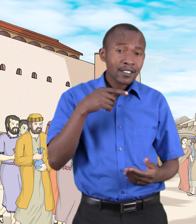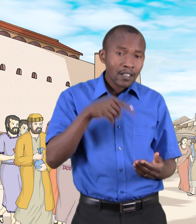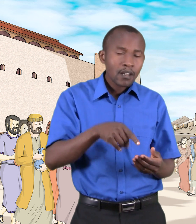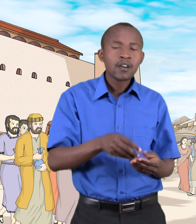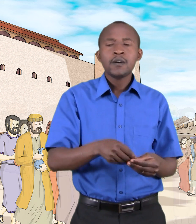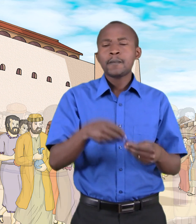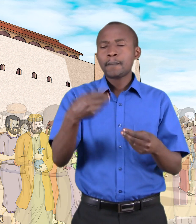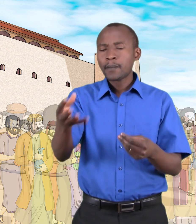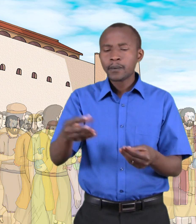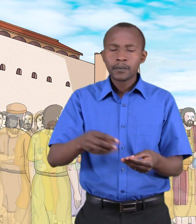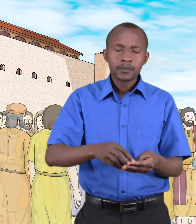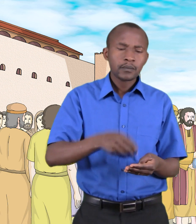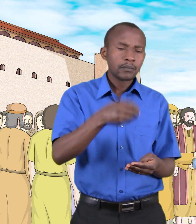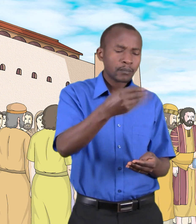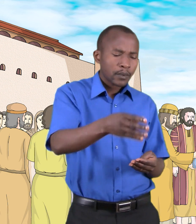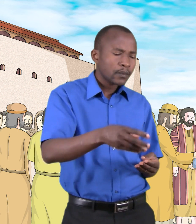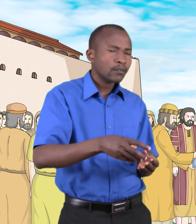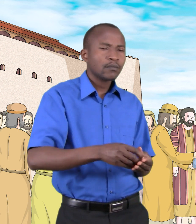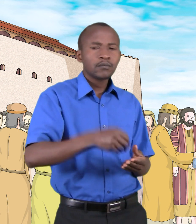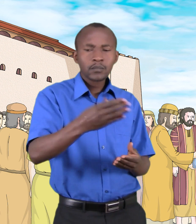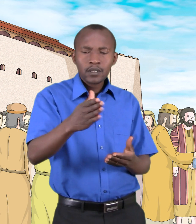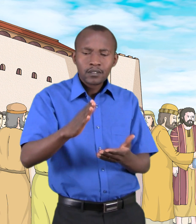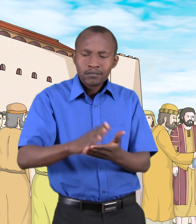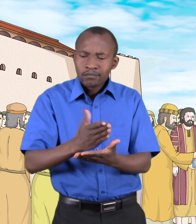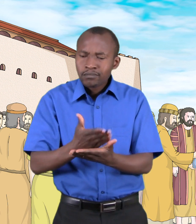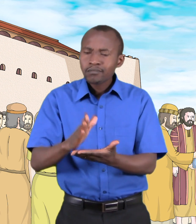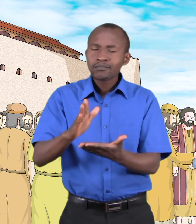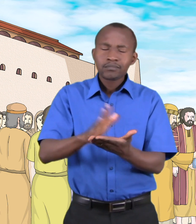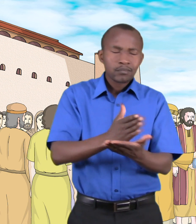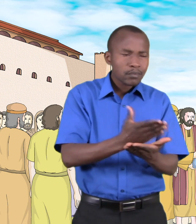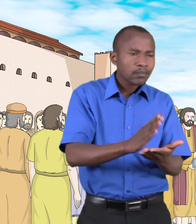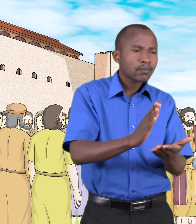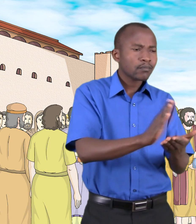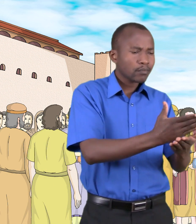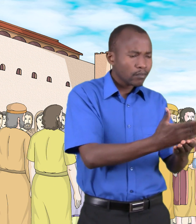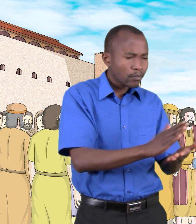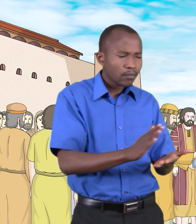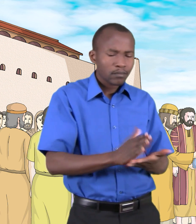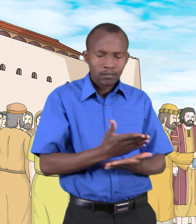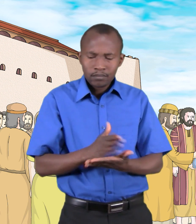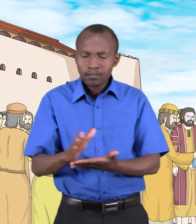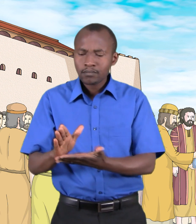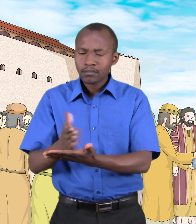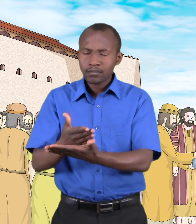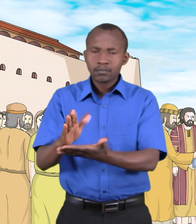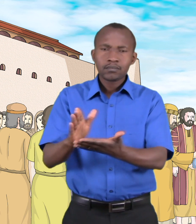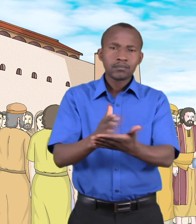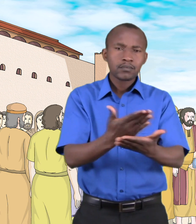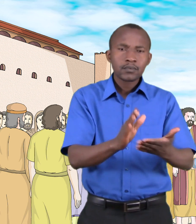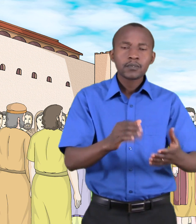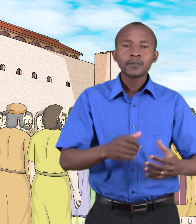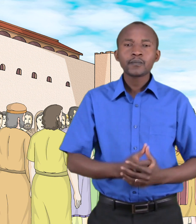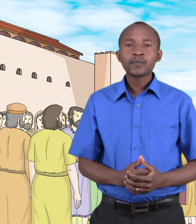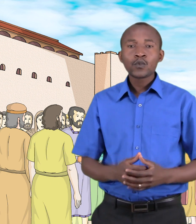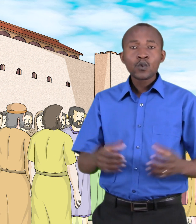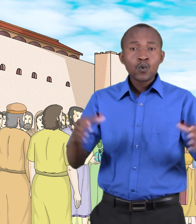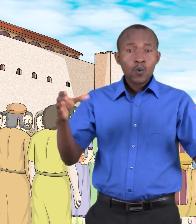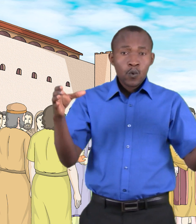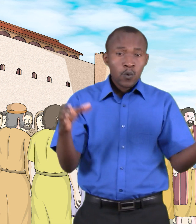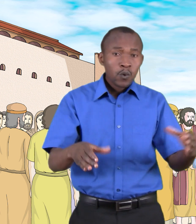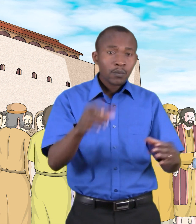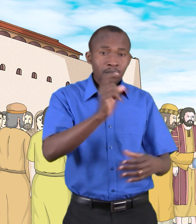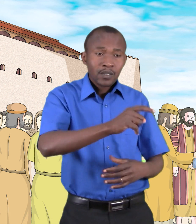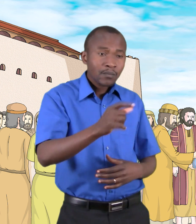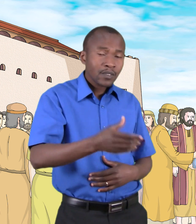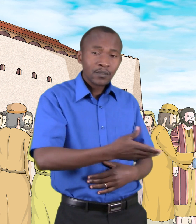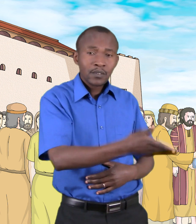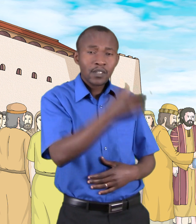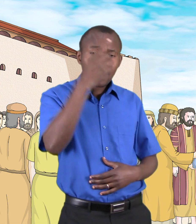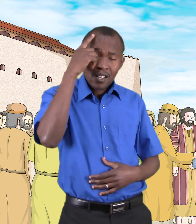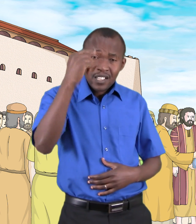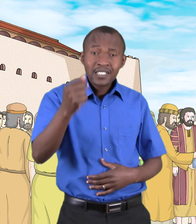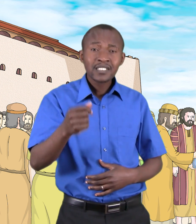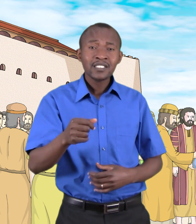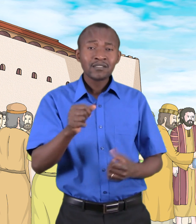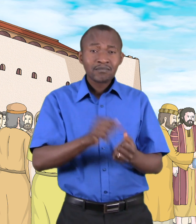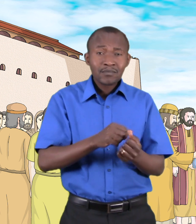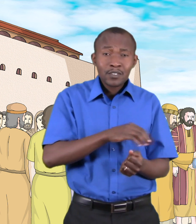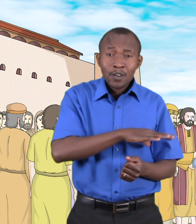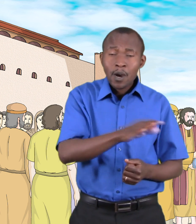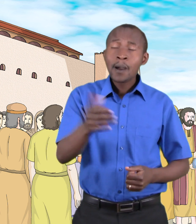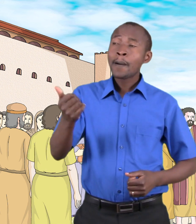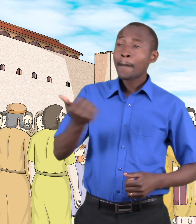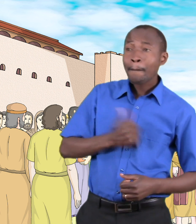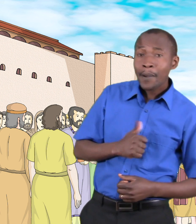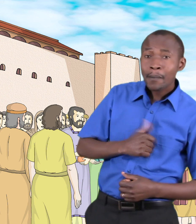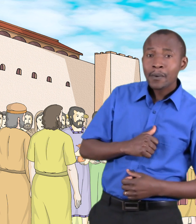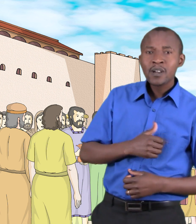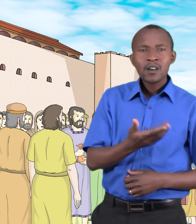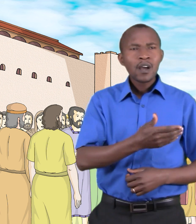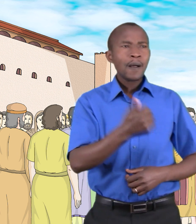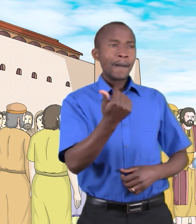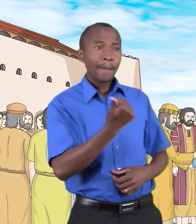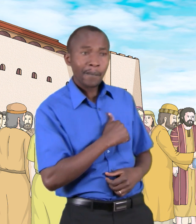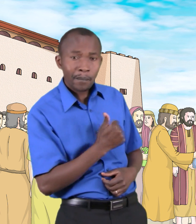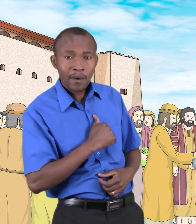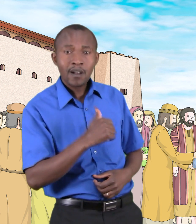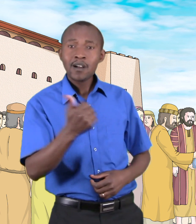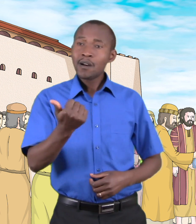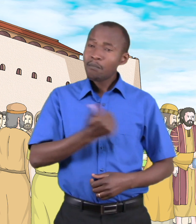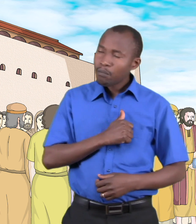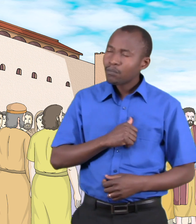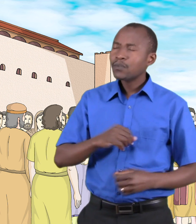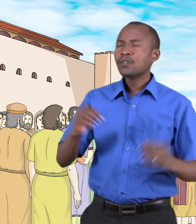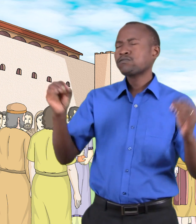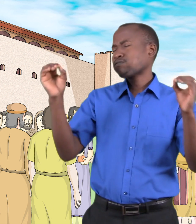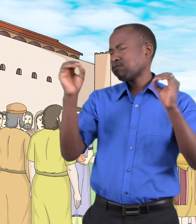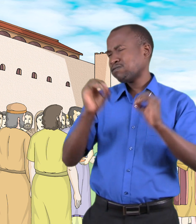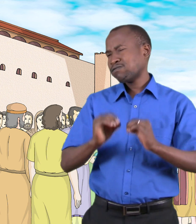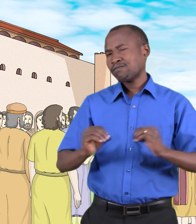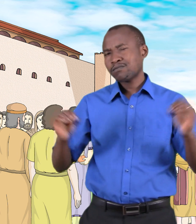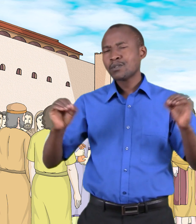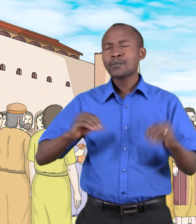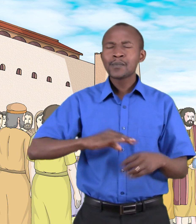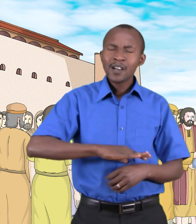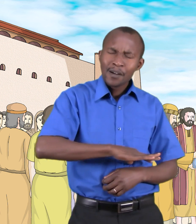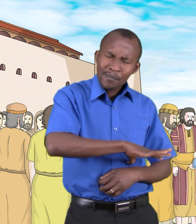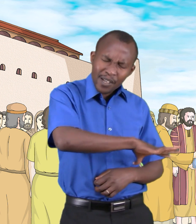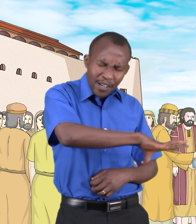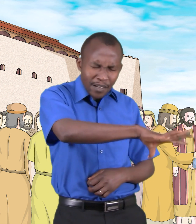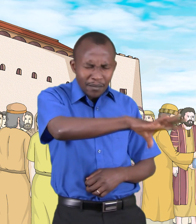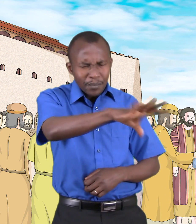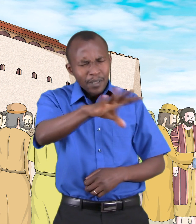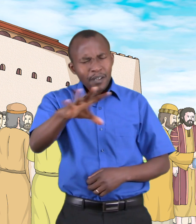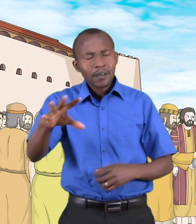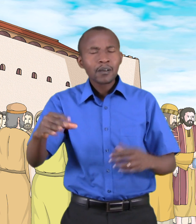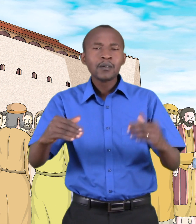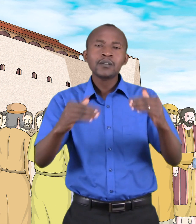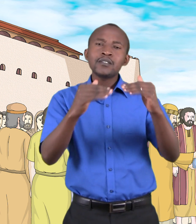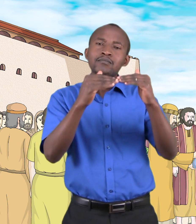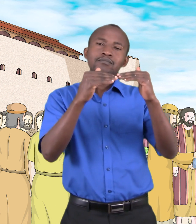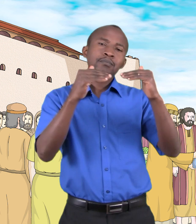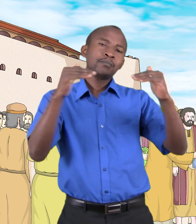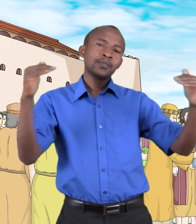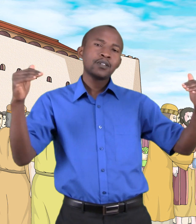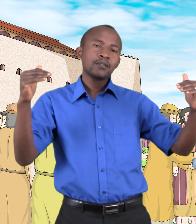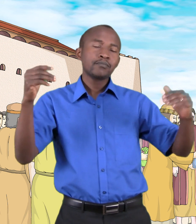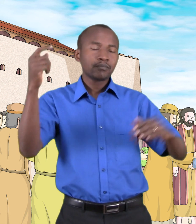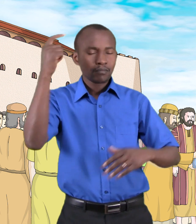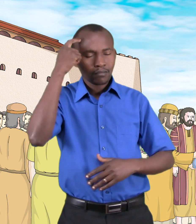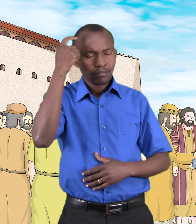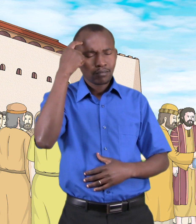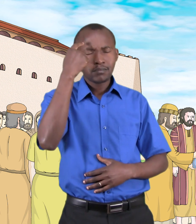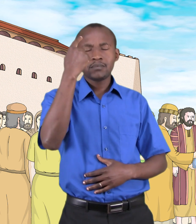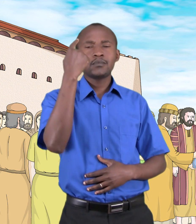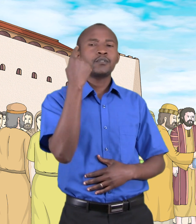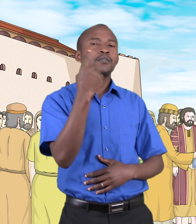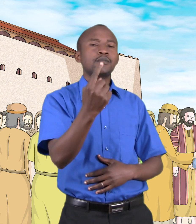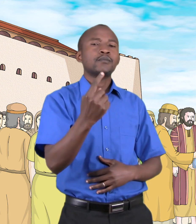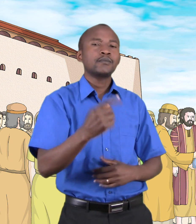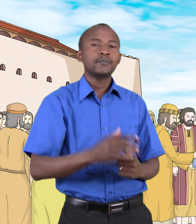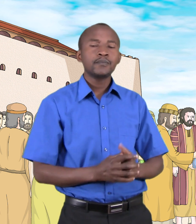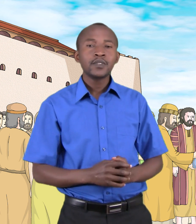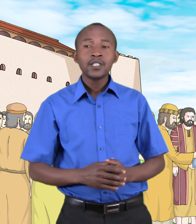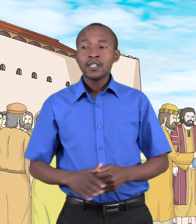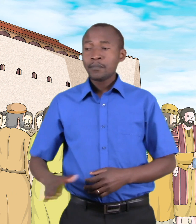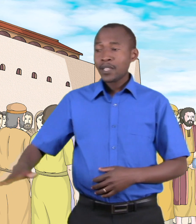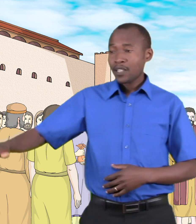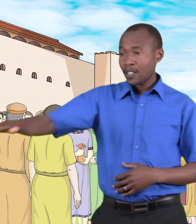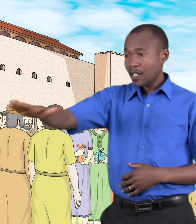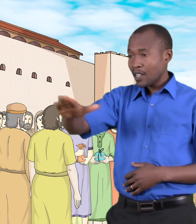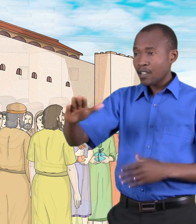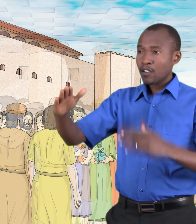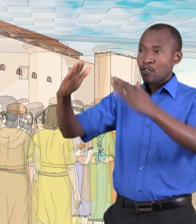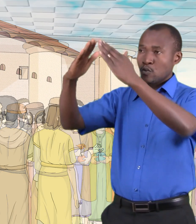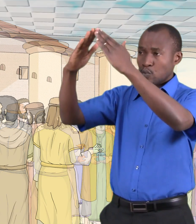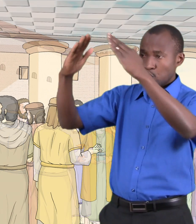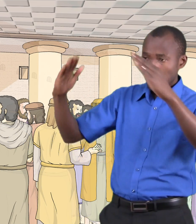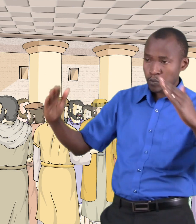Selling their possessions and goods, they shared with anyone who was in need.